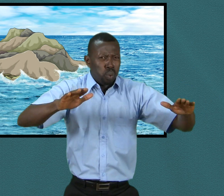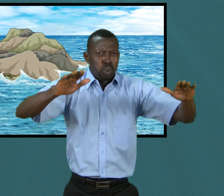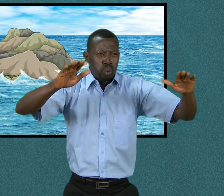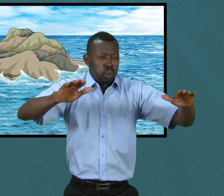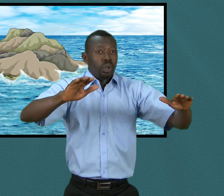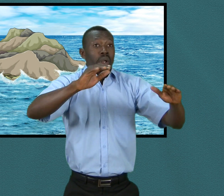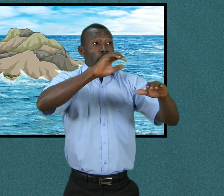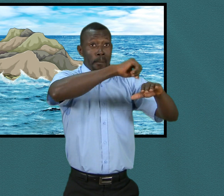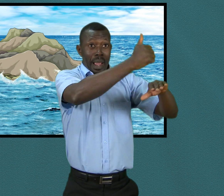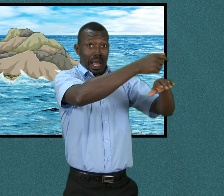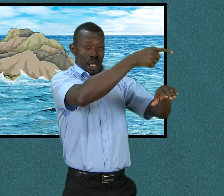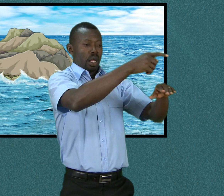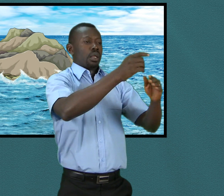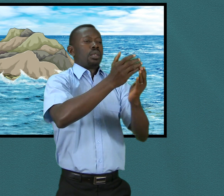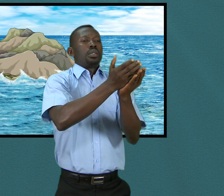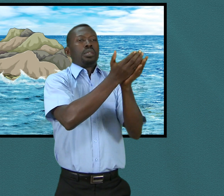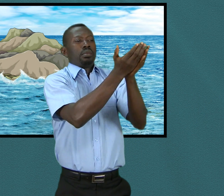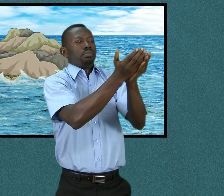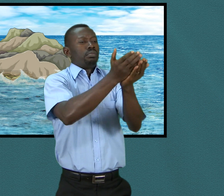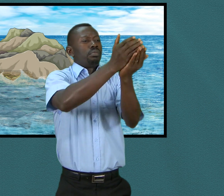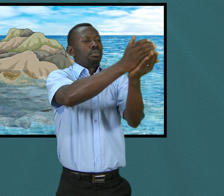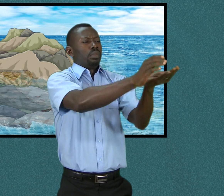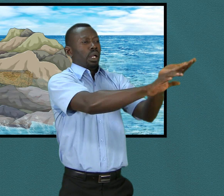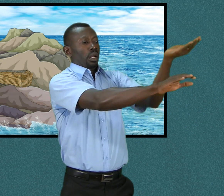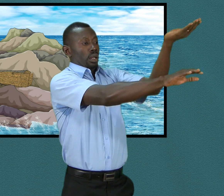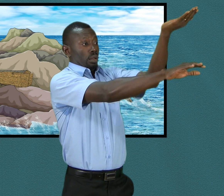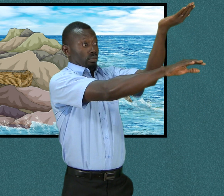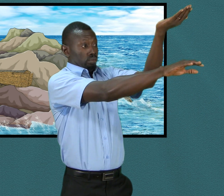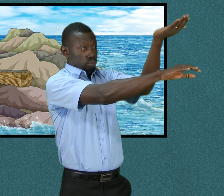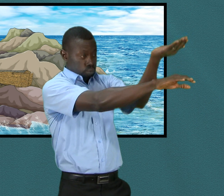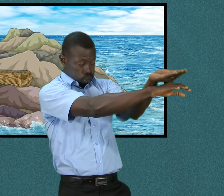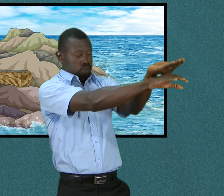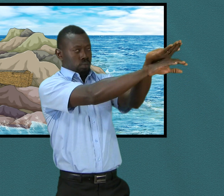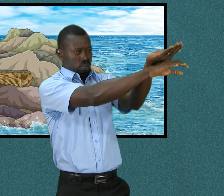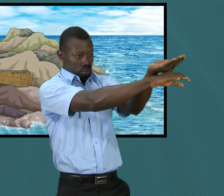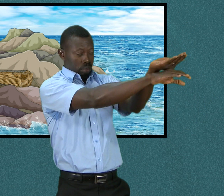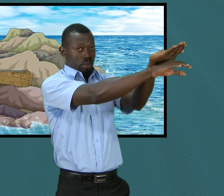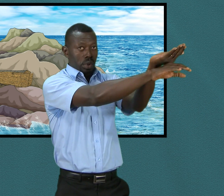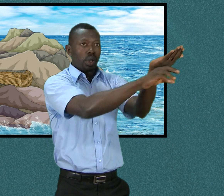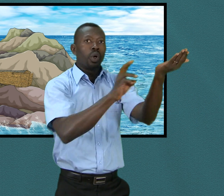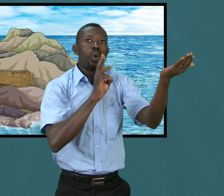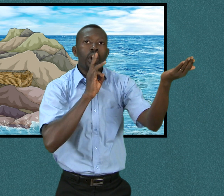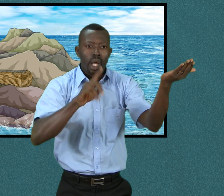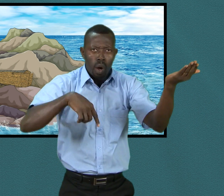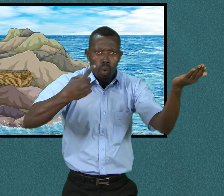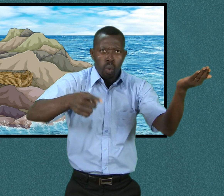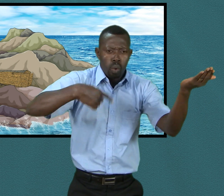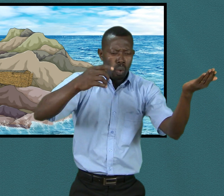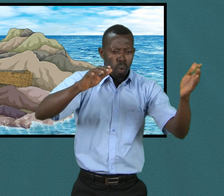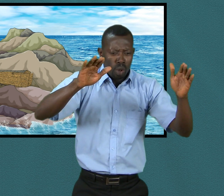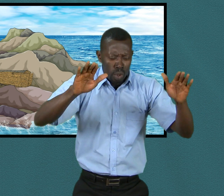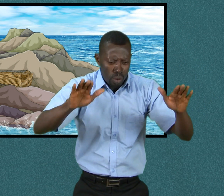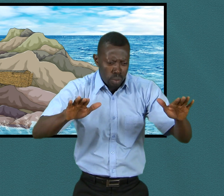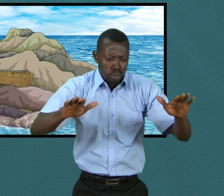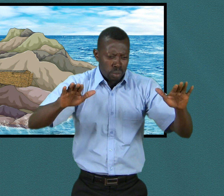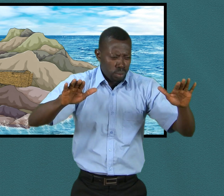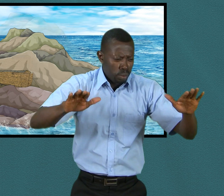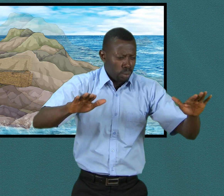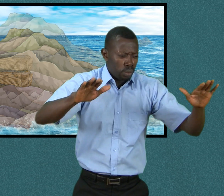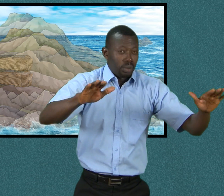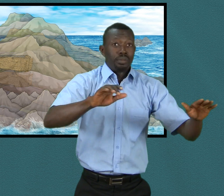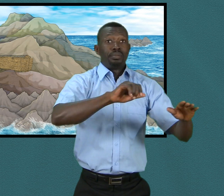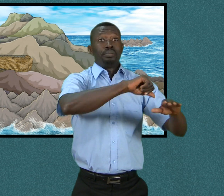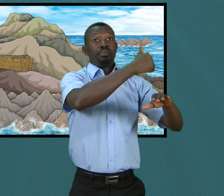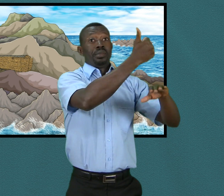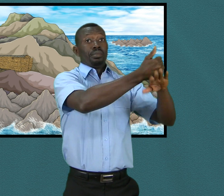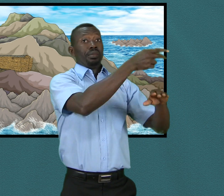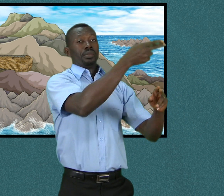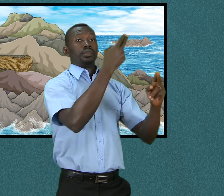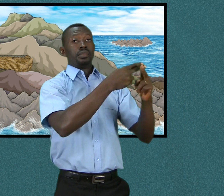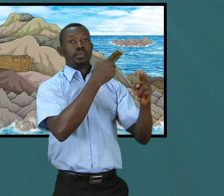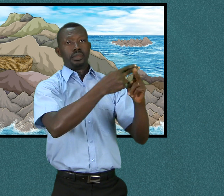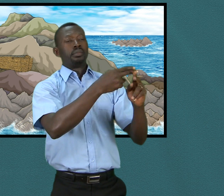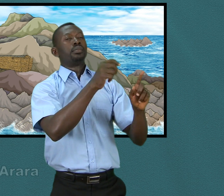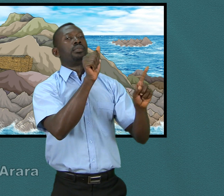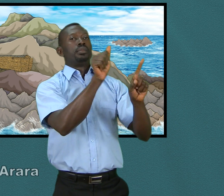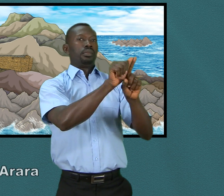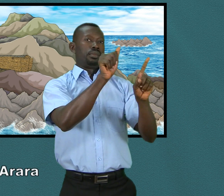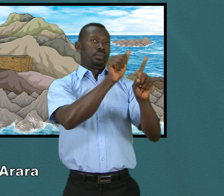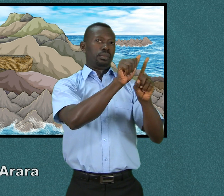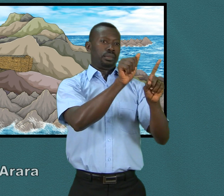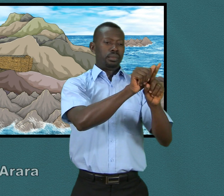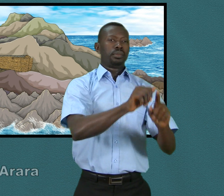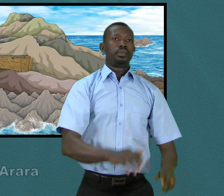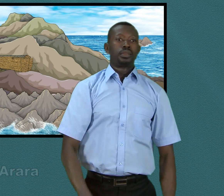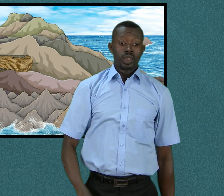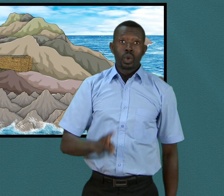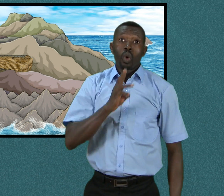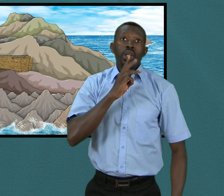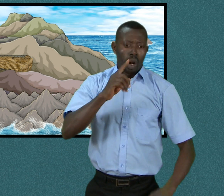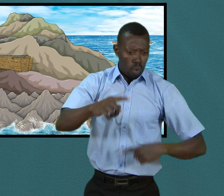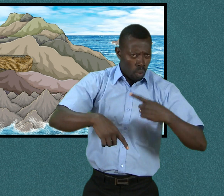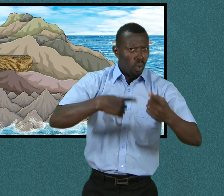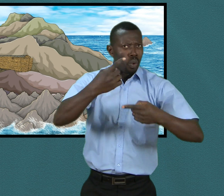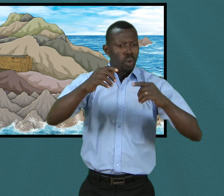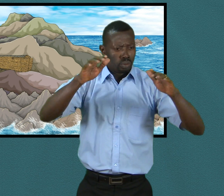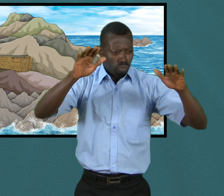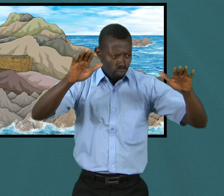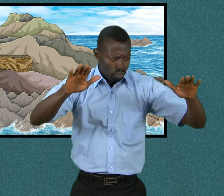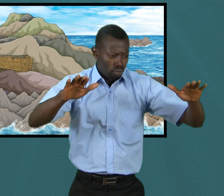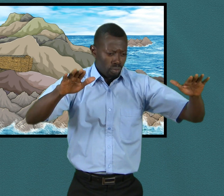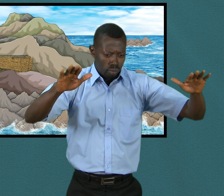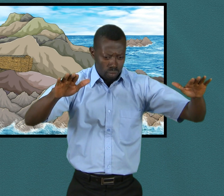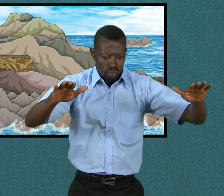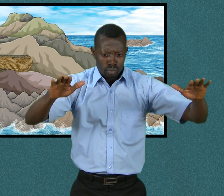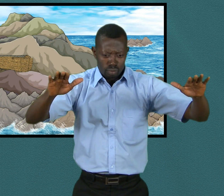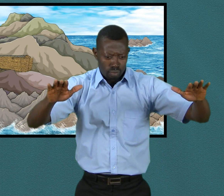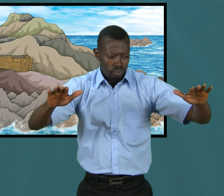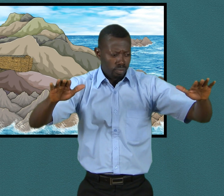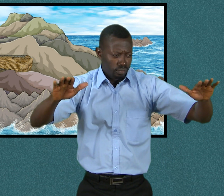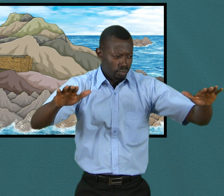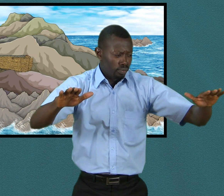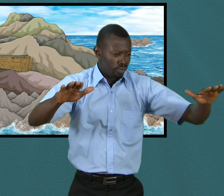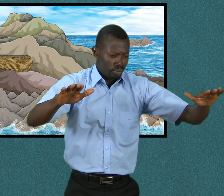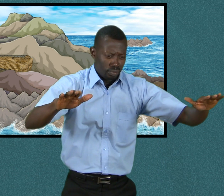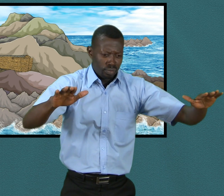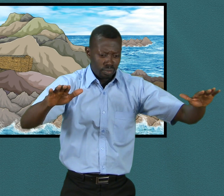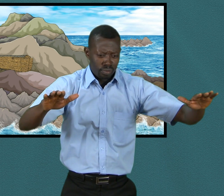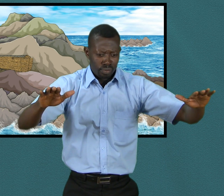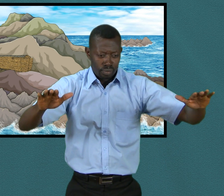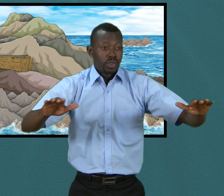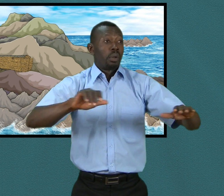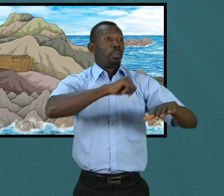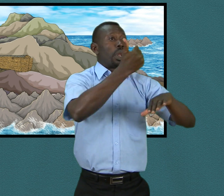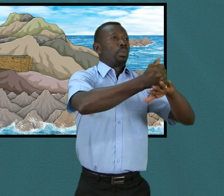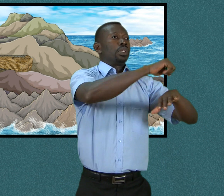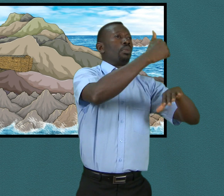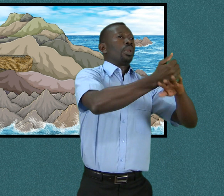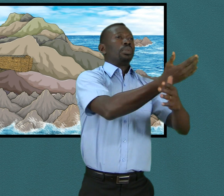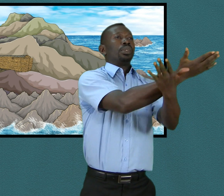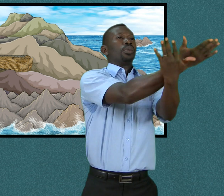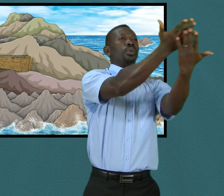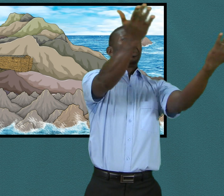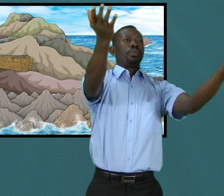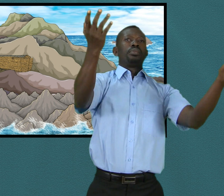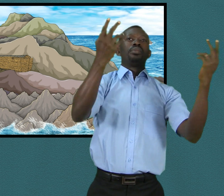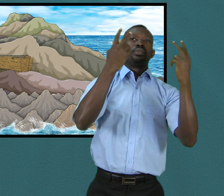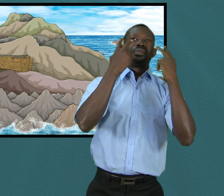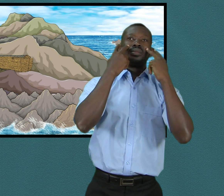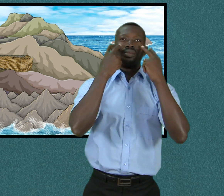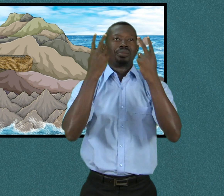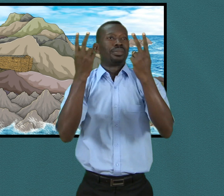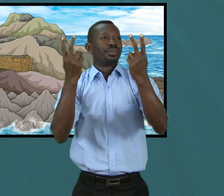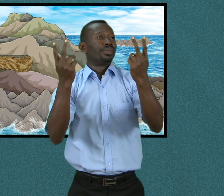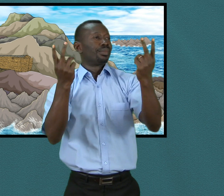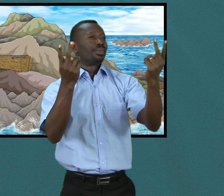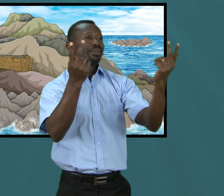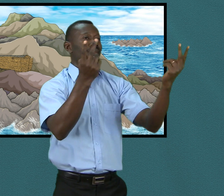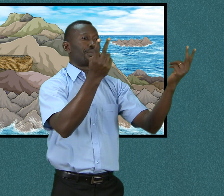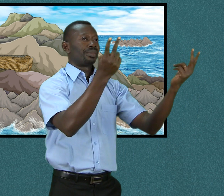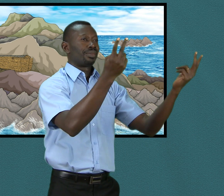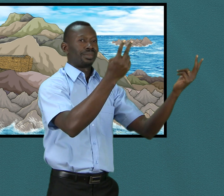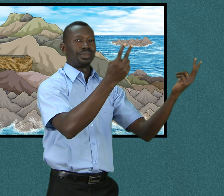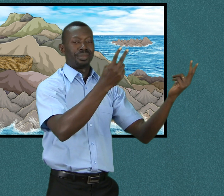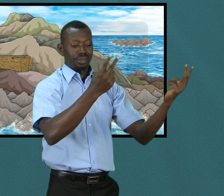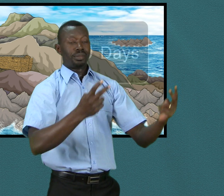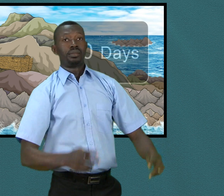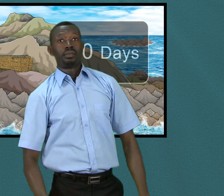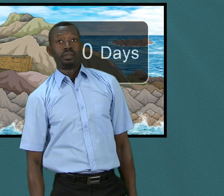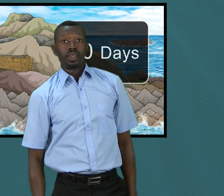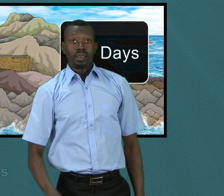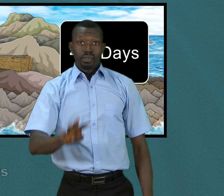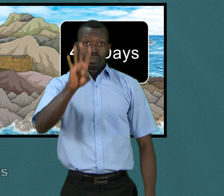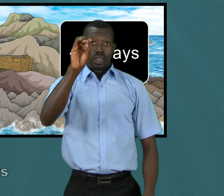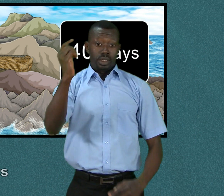On the seventeenth day of the seventh month, the ark came to rest on the mountains of Ararat. And the waters continued to recede until the tenth month, and on the first day of the tenth month the tops of the mountains became visible.